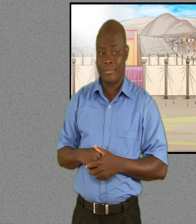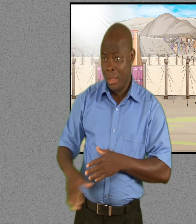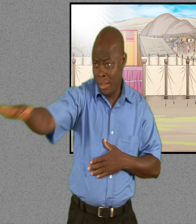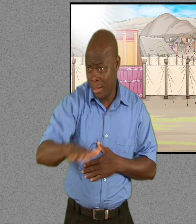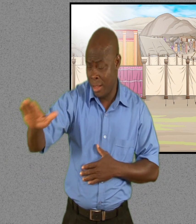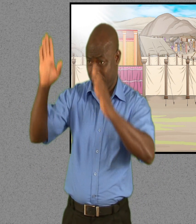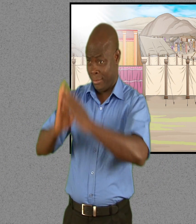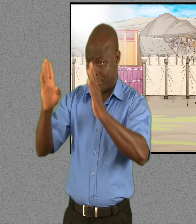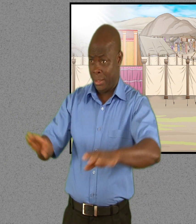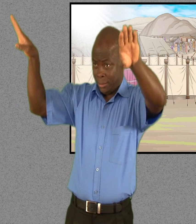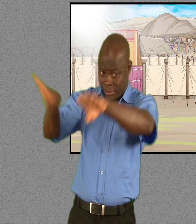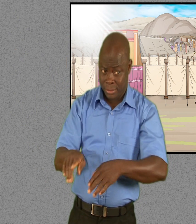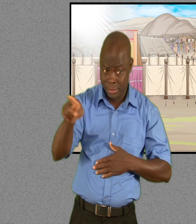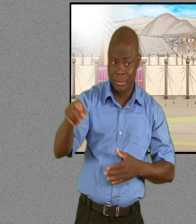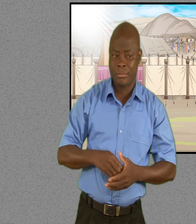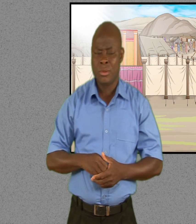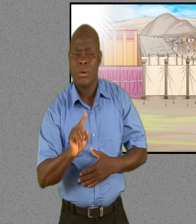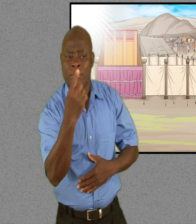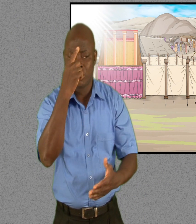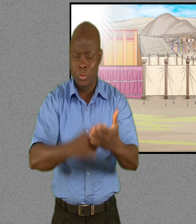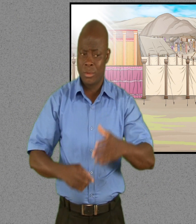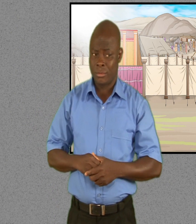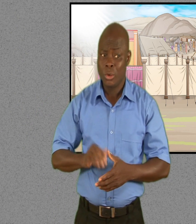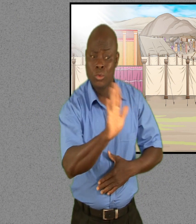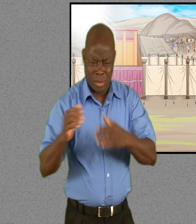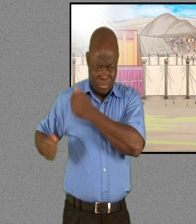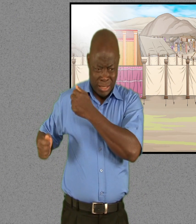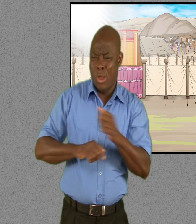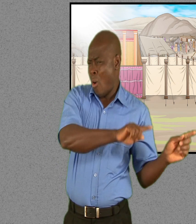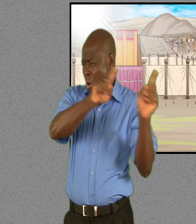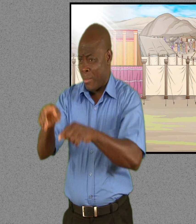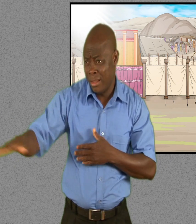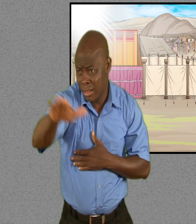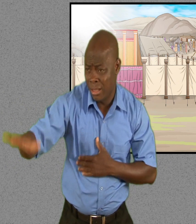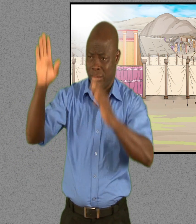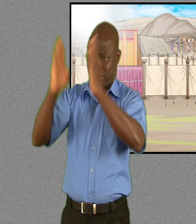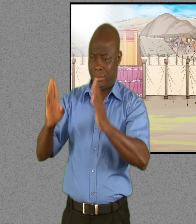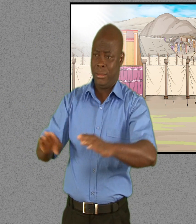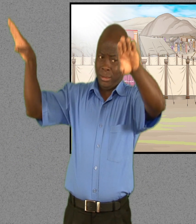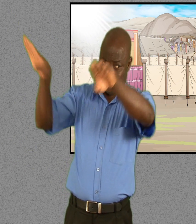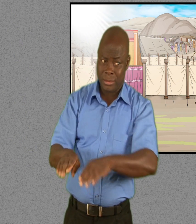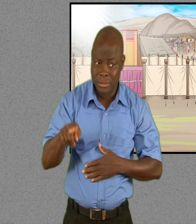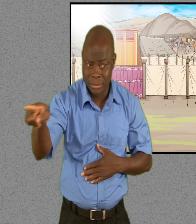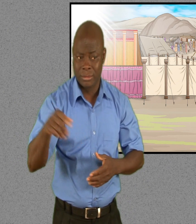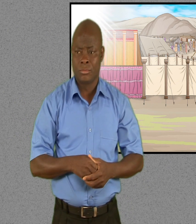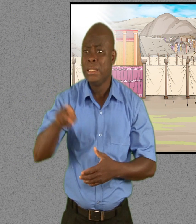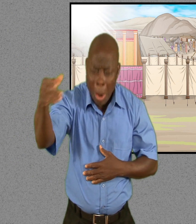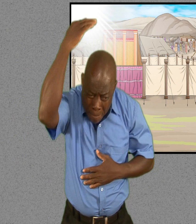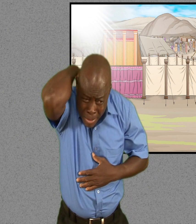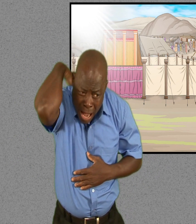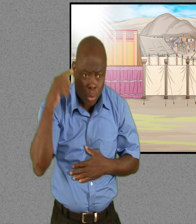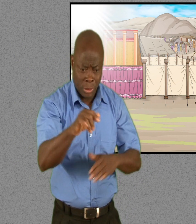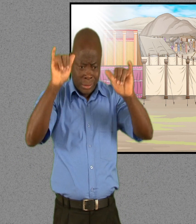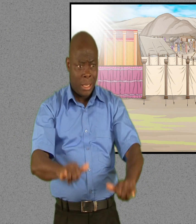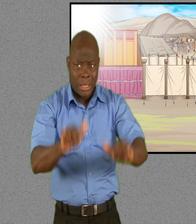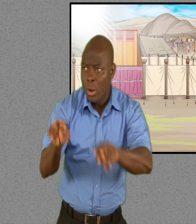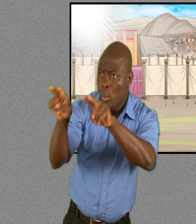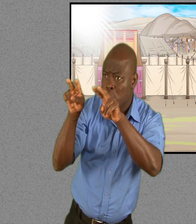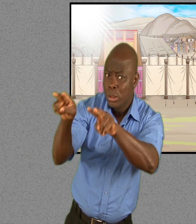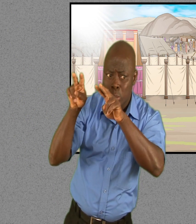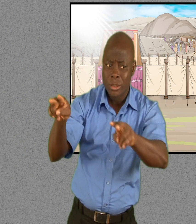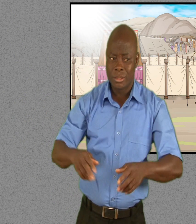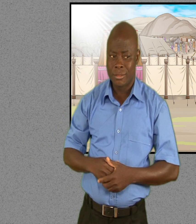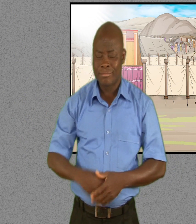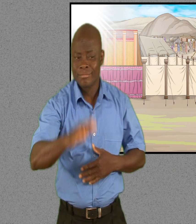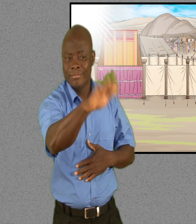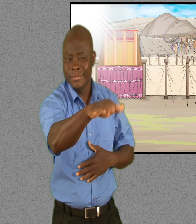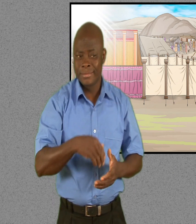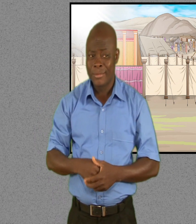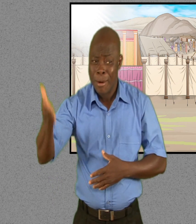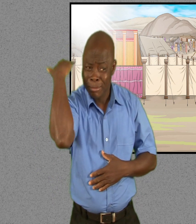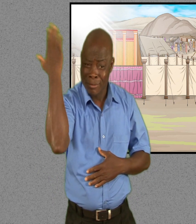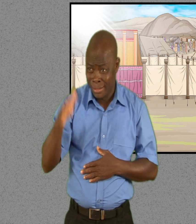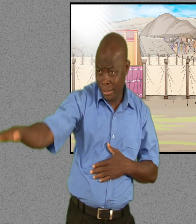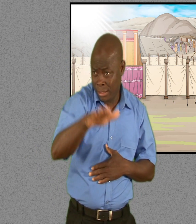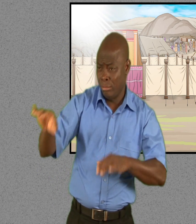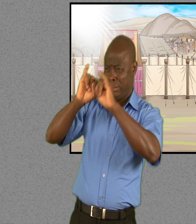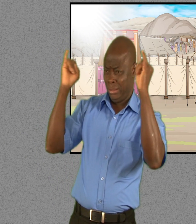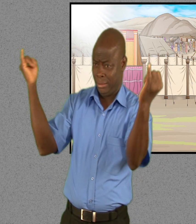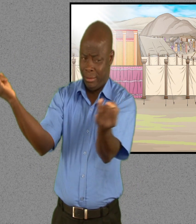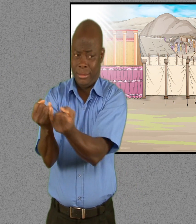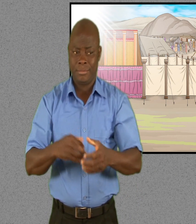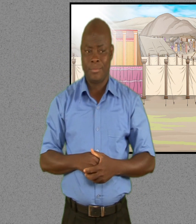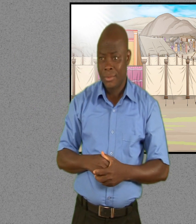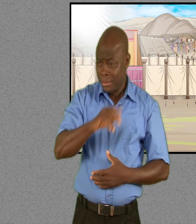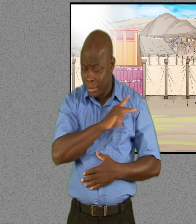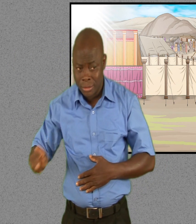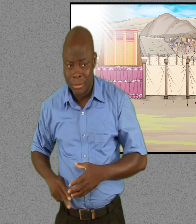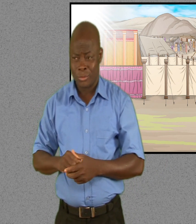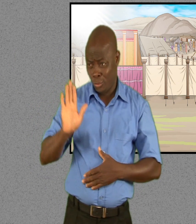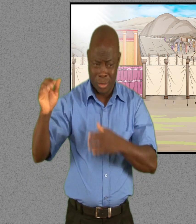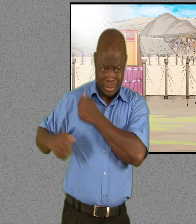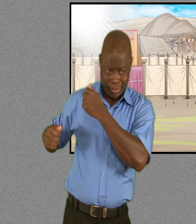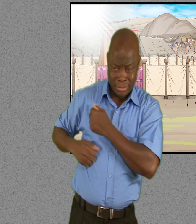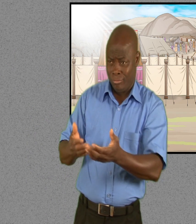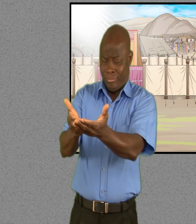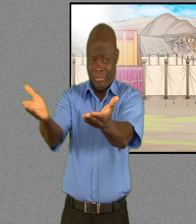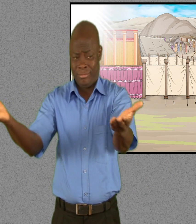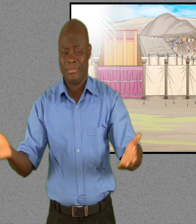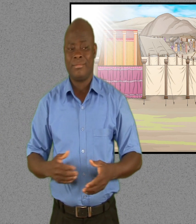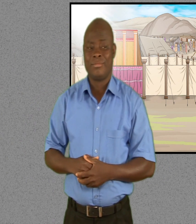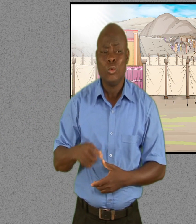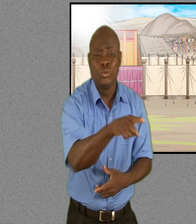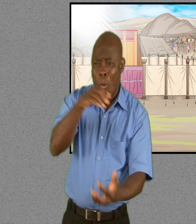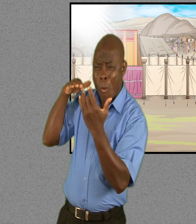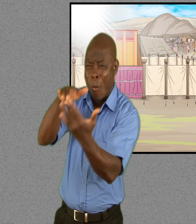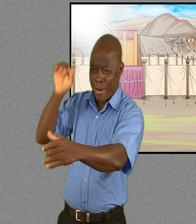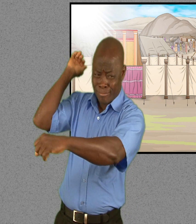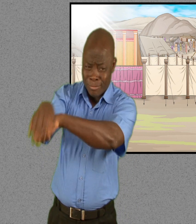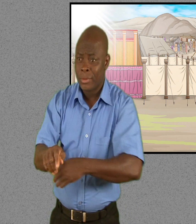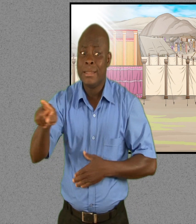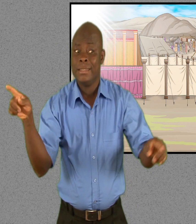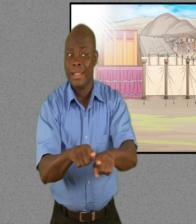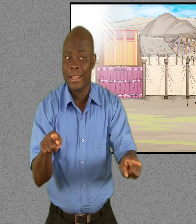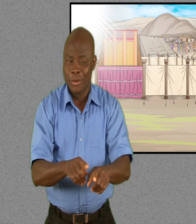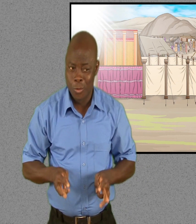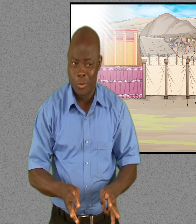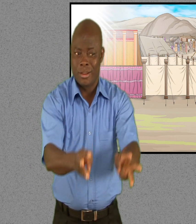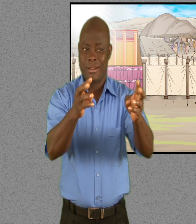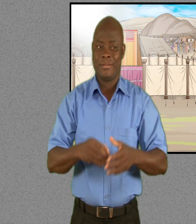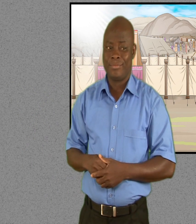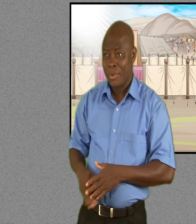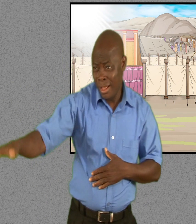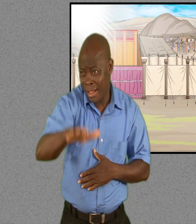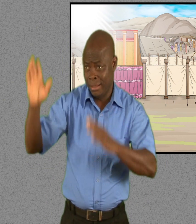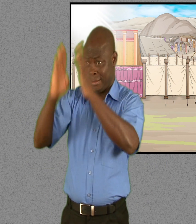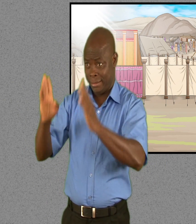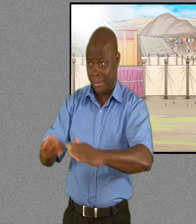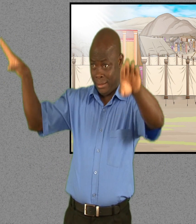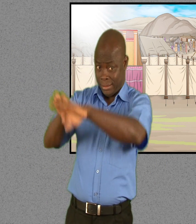See, I have delivered into your hand the king of Ai, his people, his city, and his land.